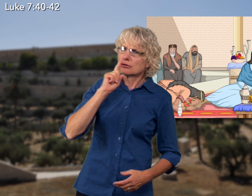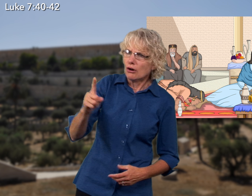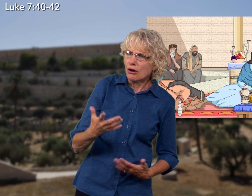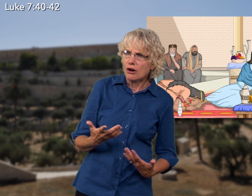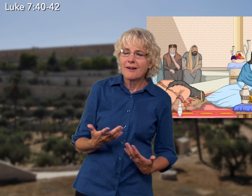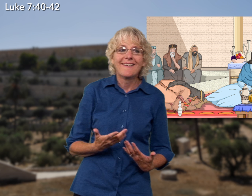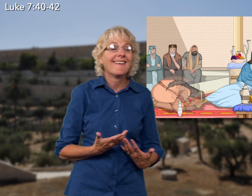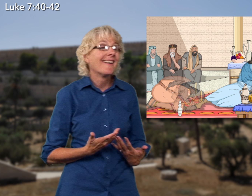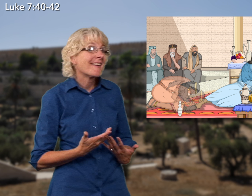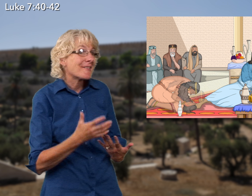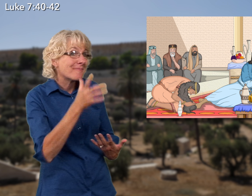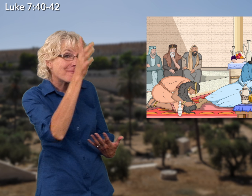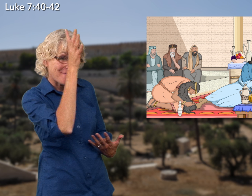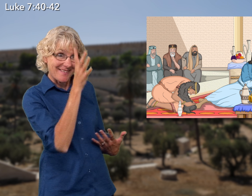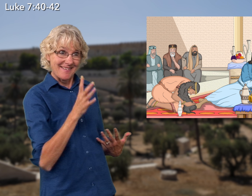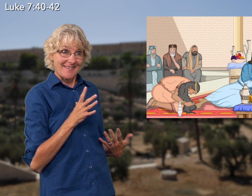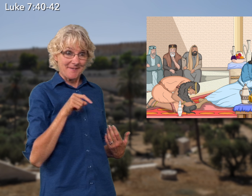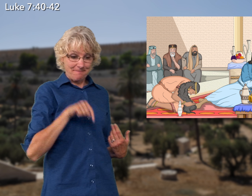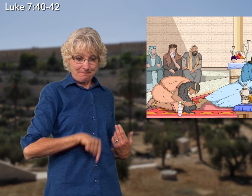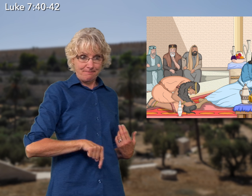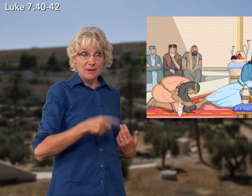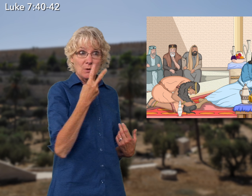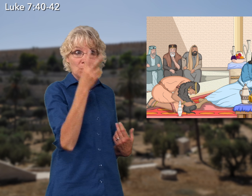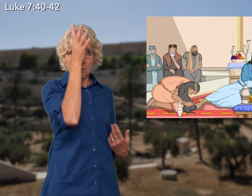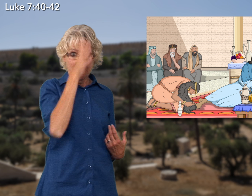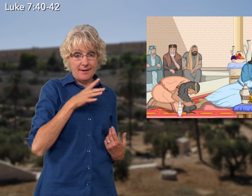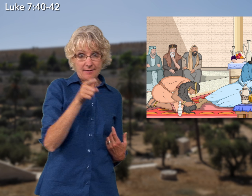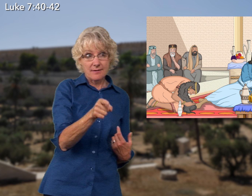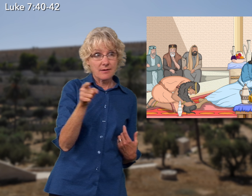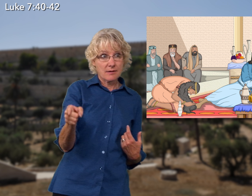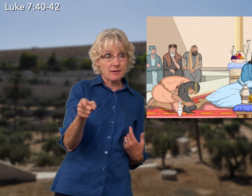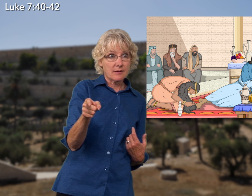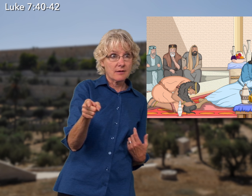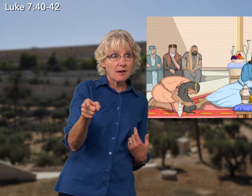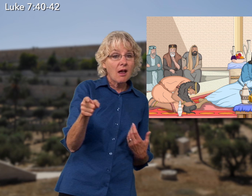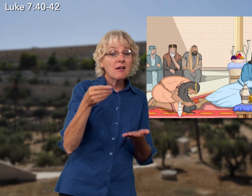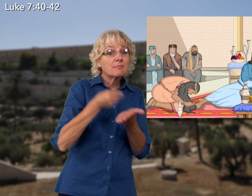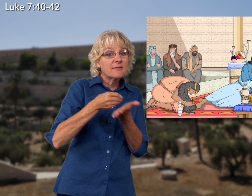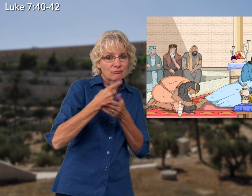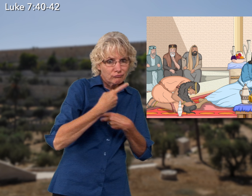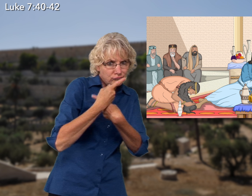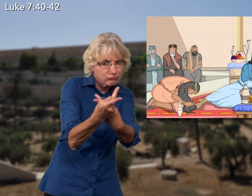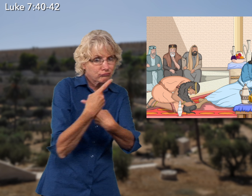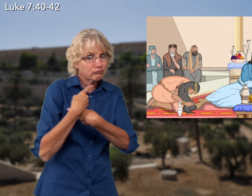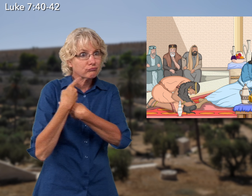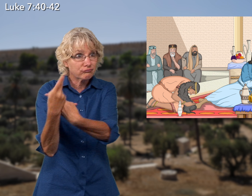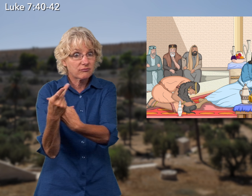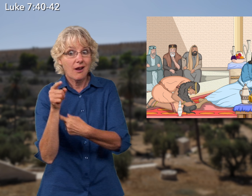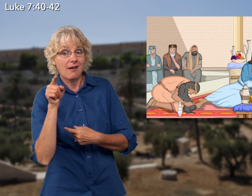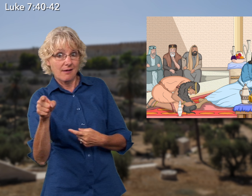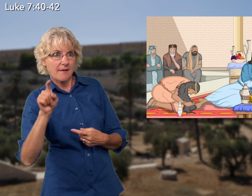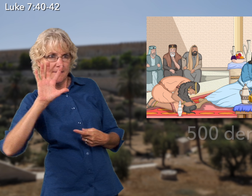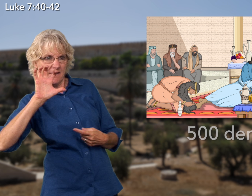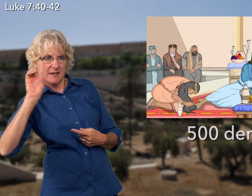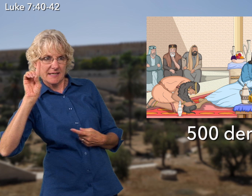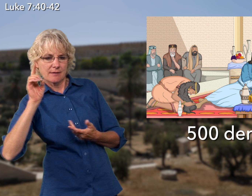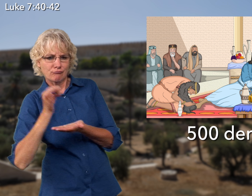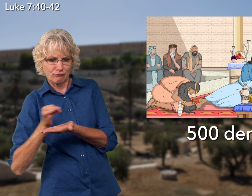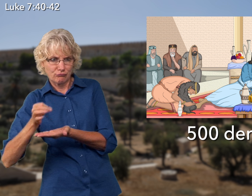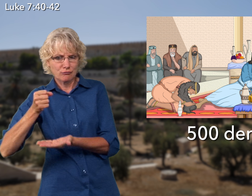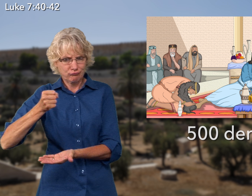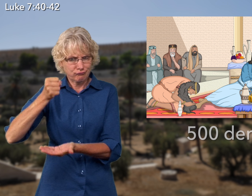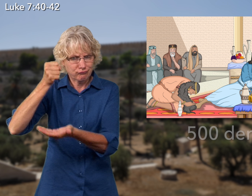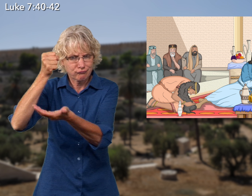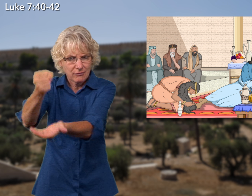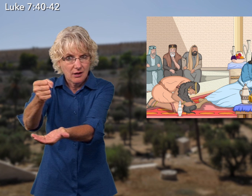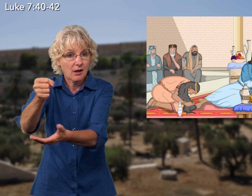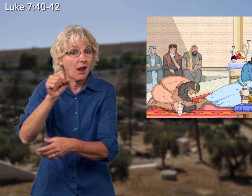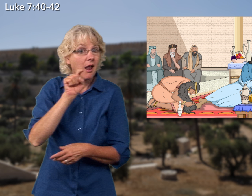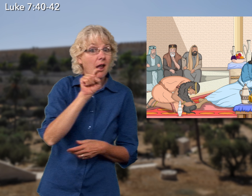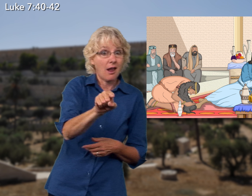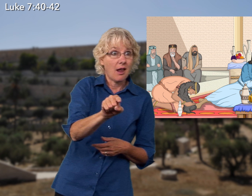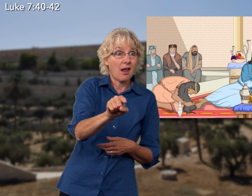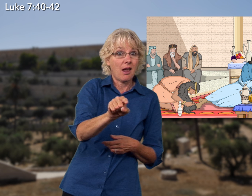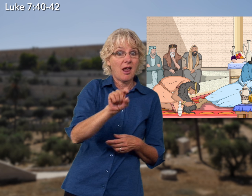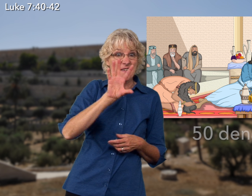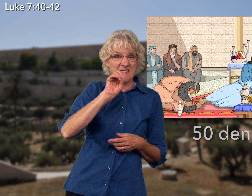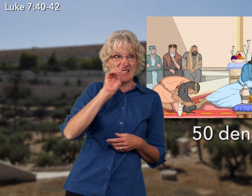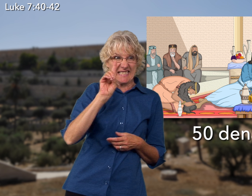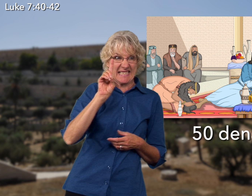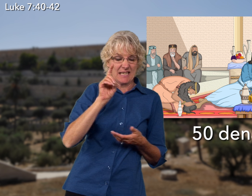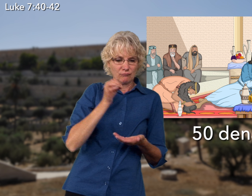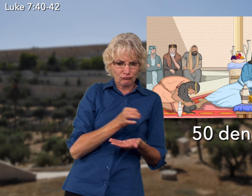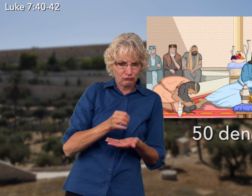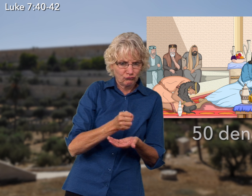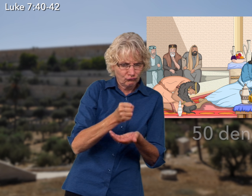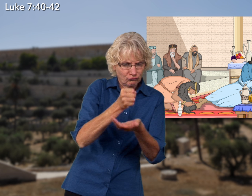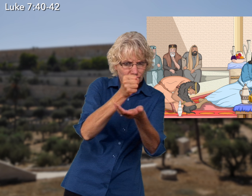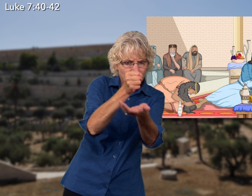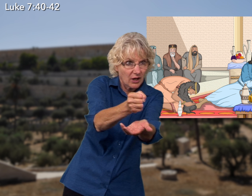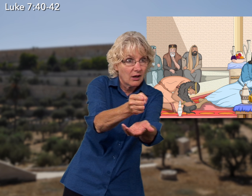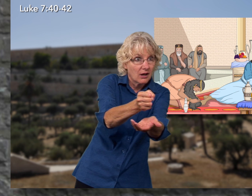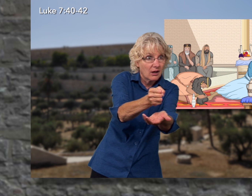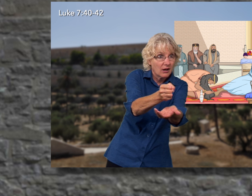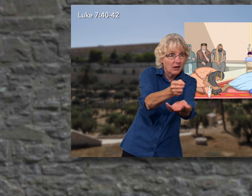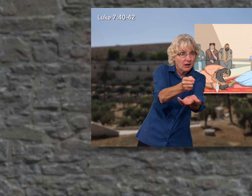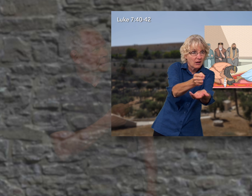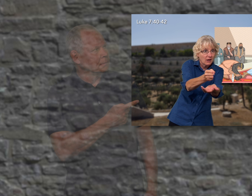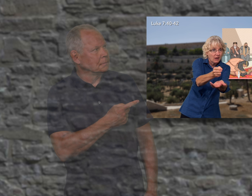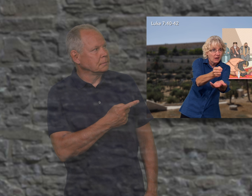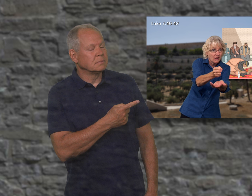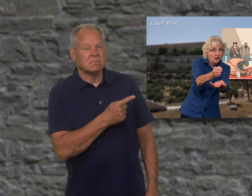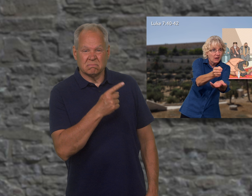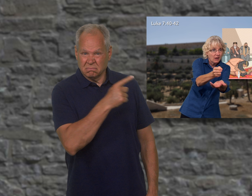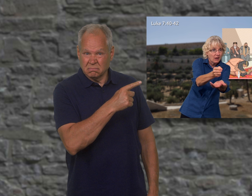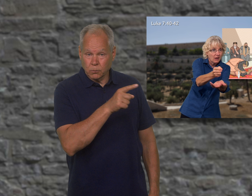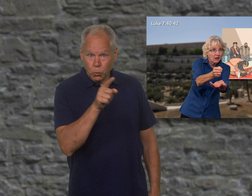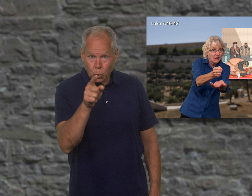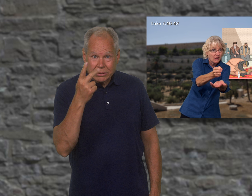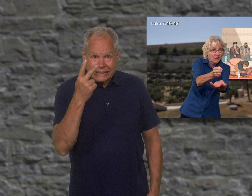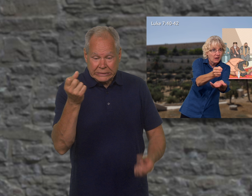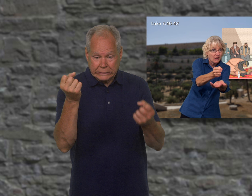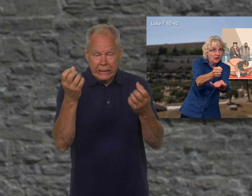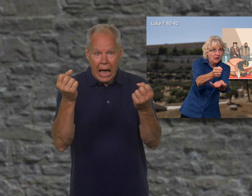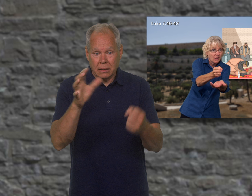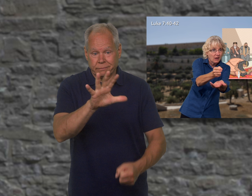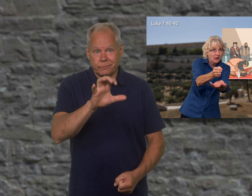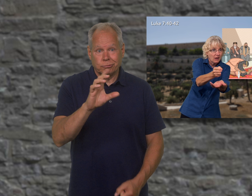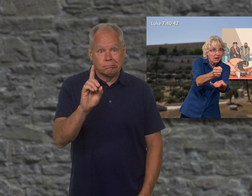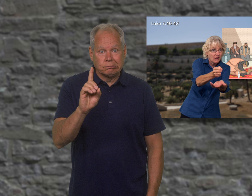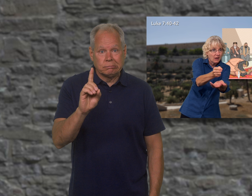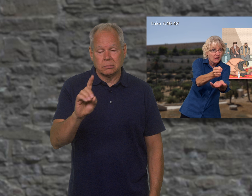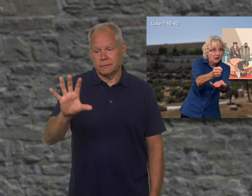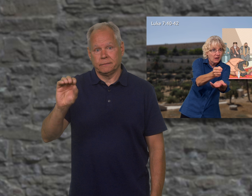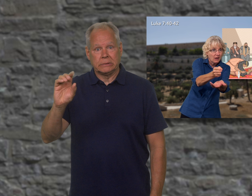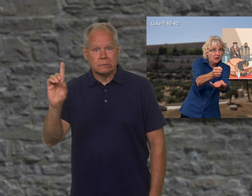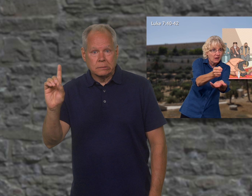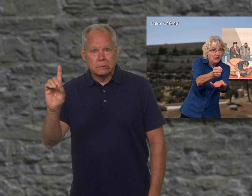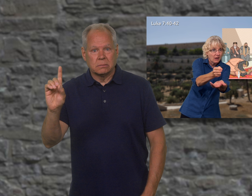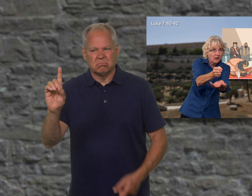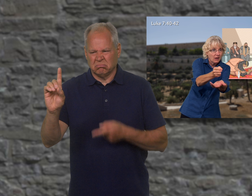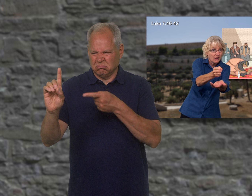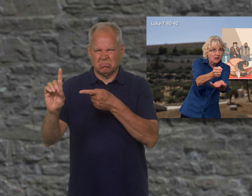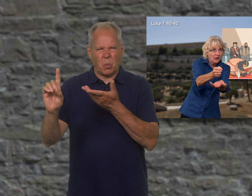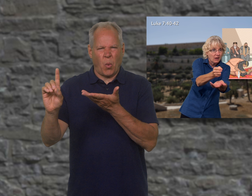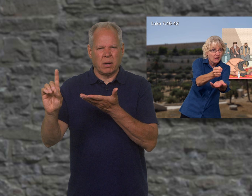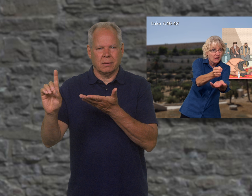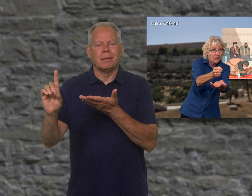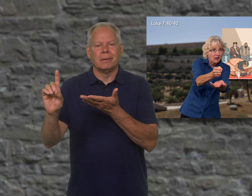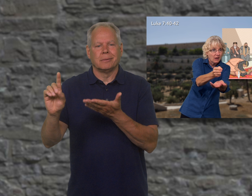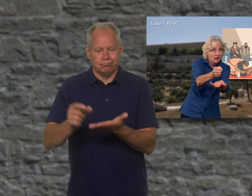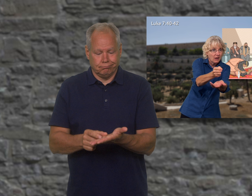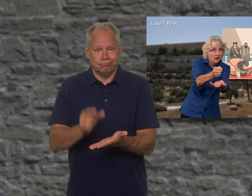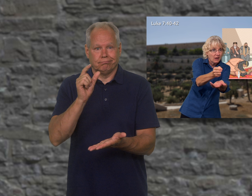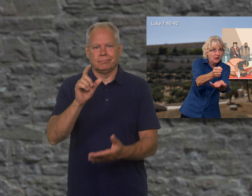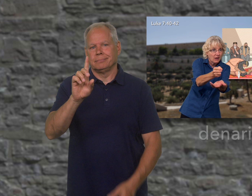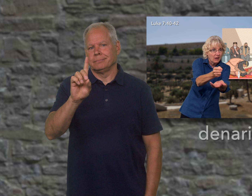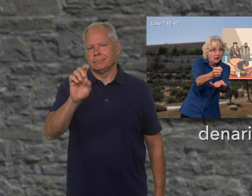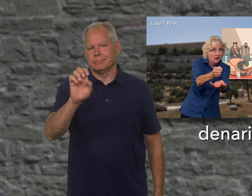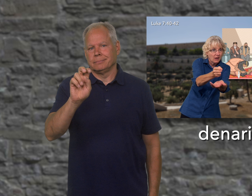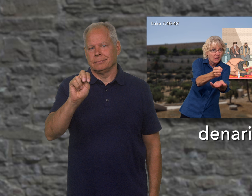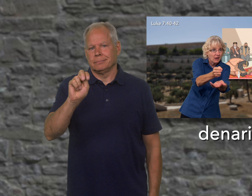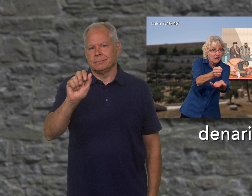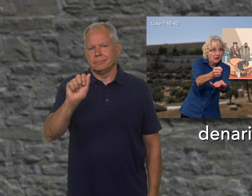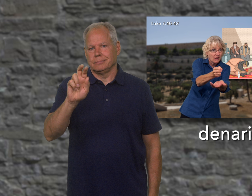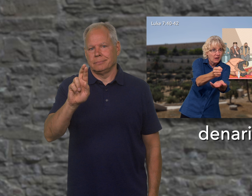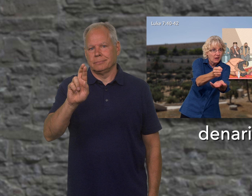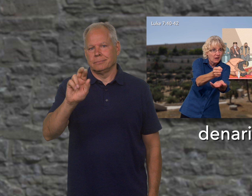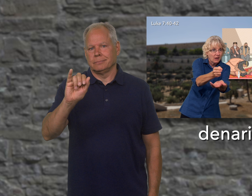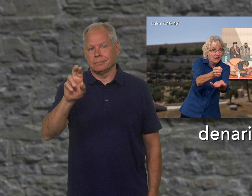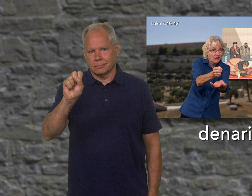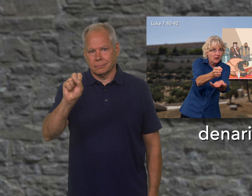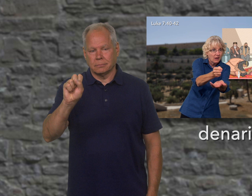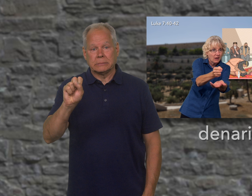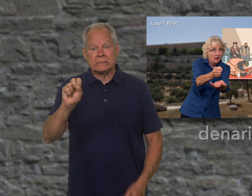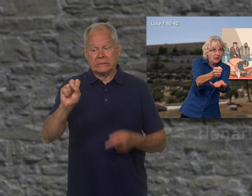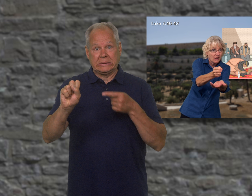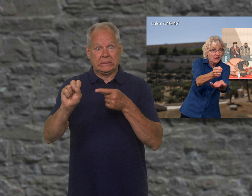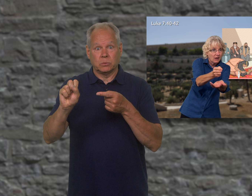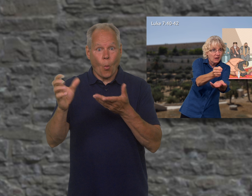“Tell me, Teacher,” he said. “Two men were debtors to a certain moneylender.